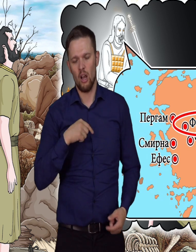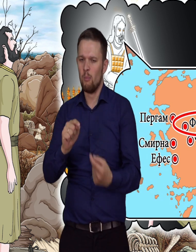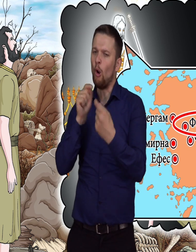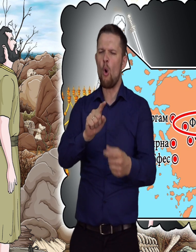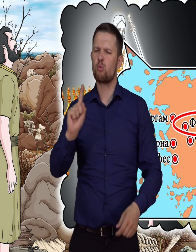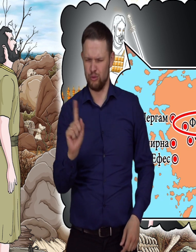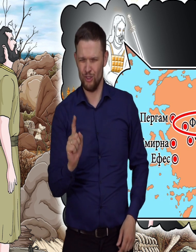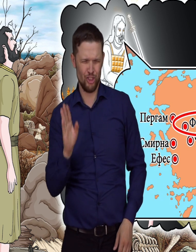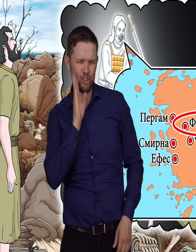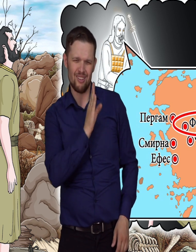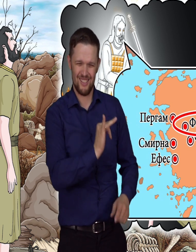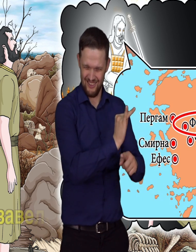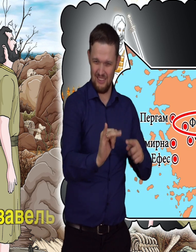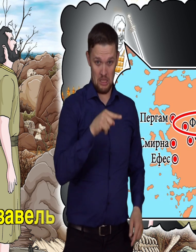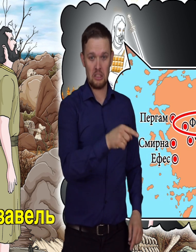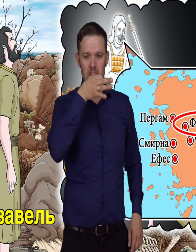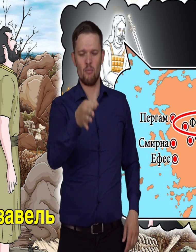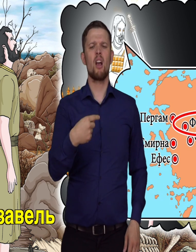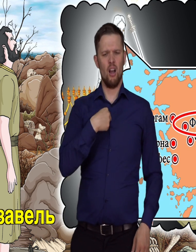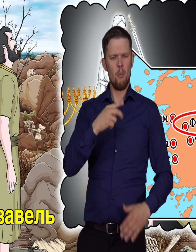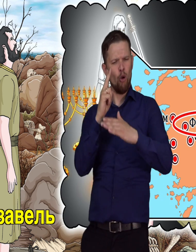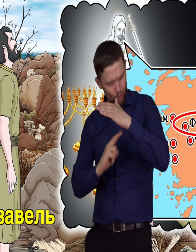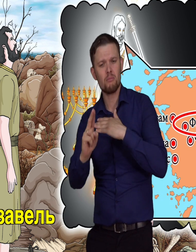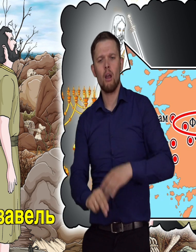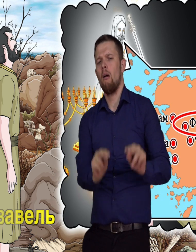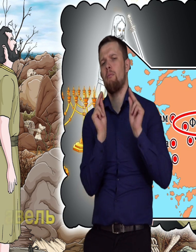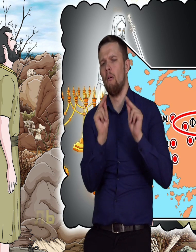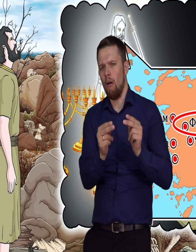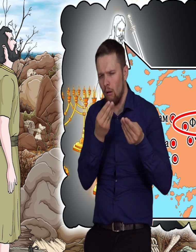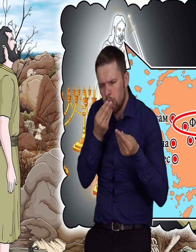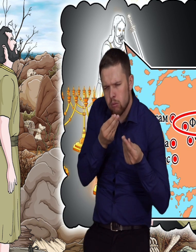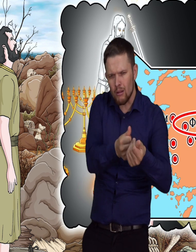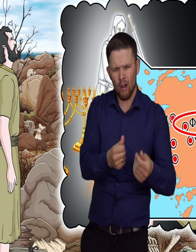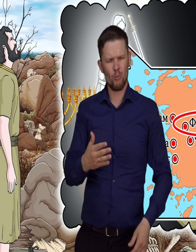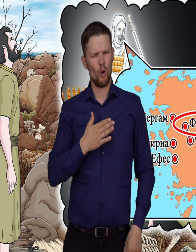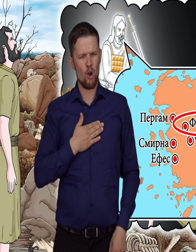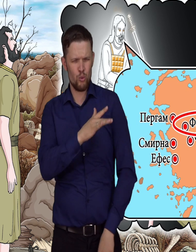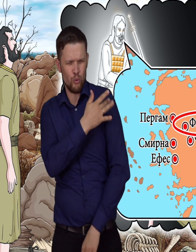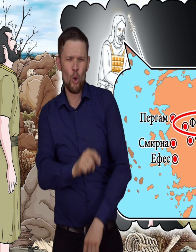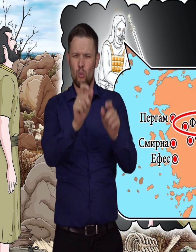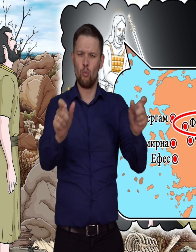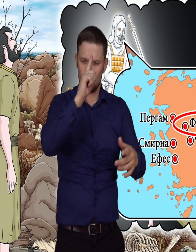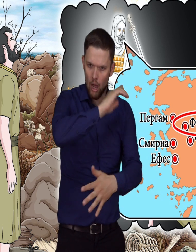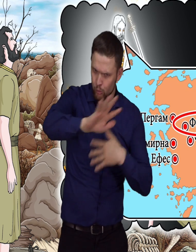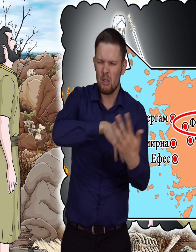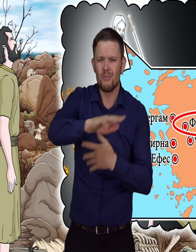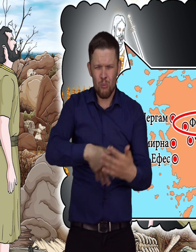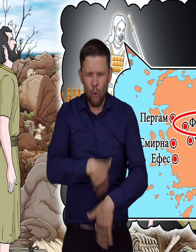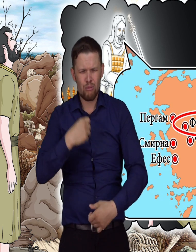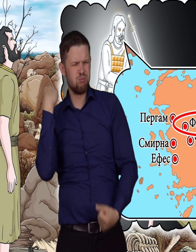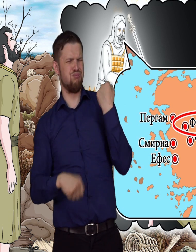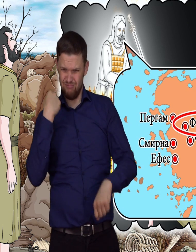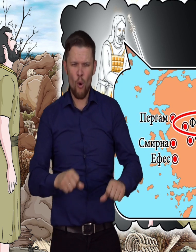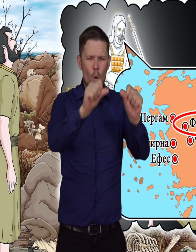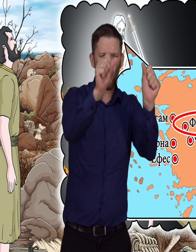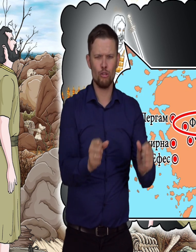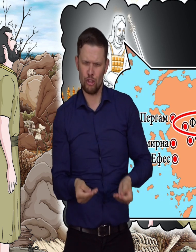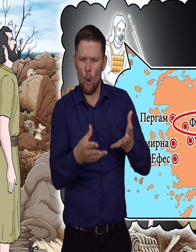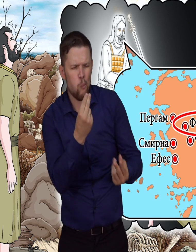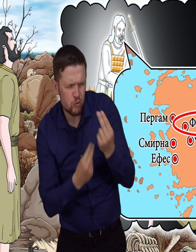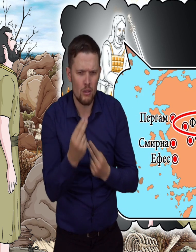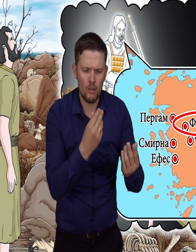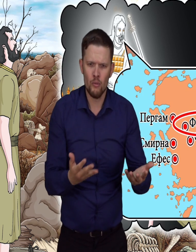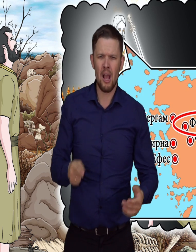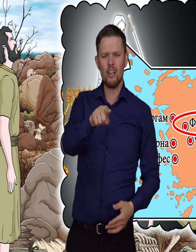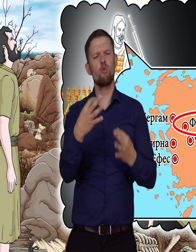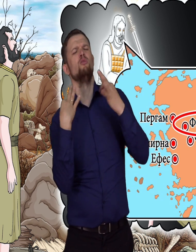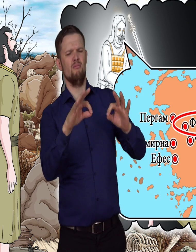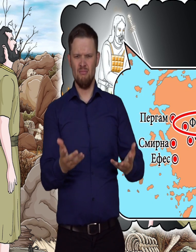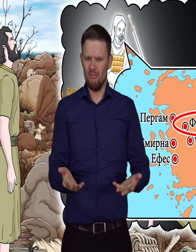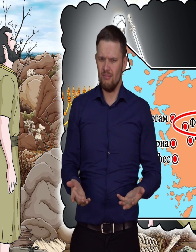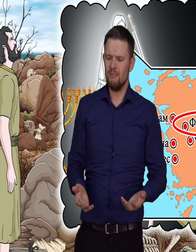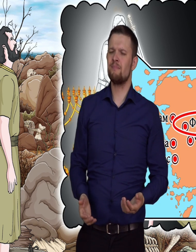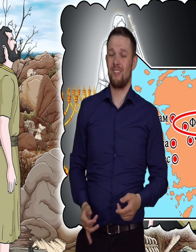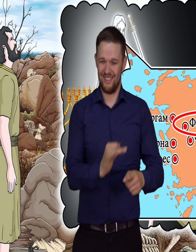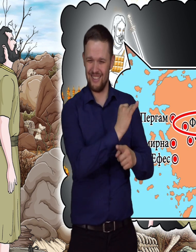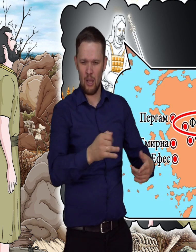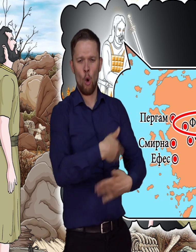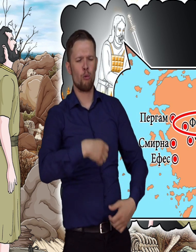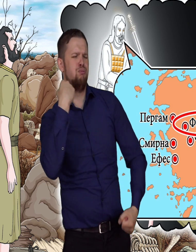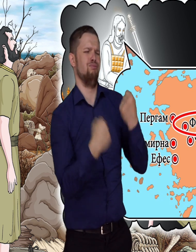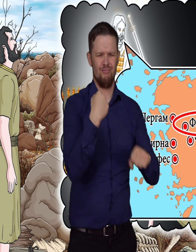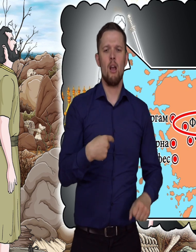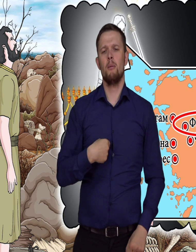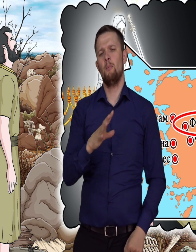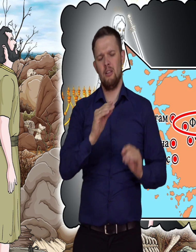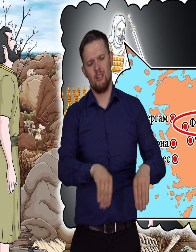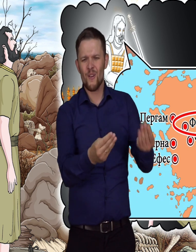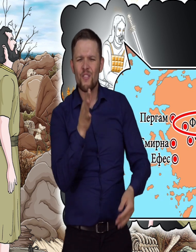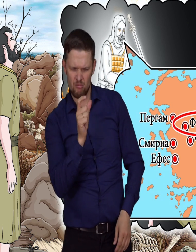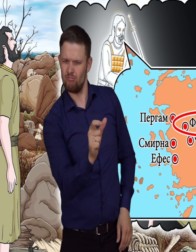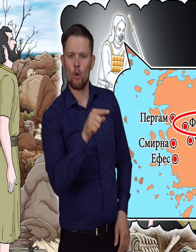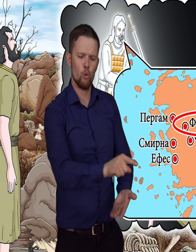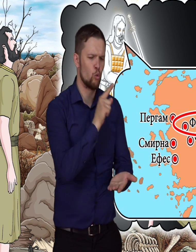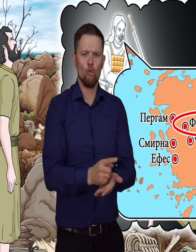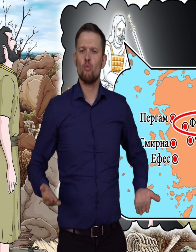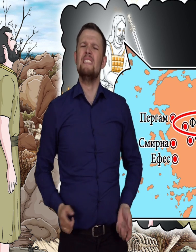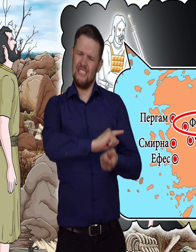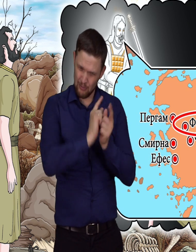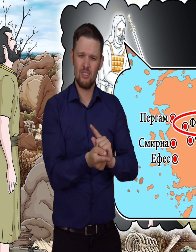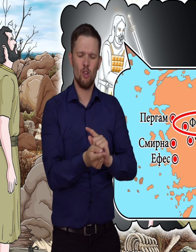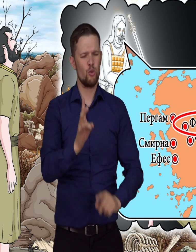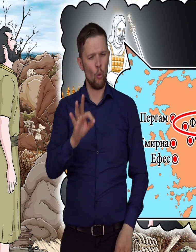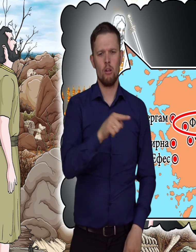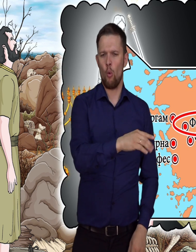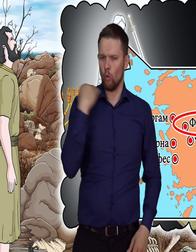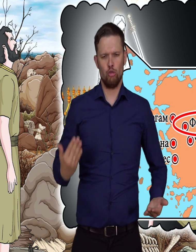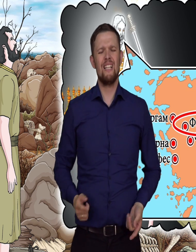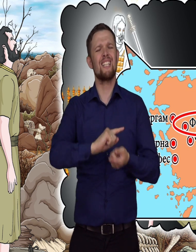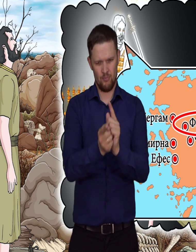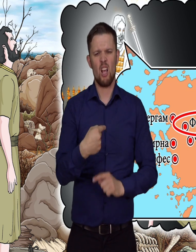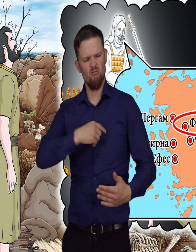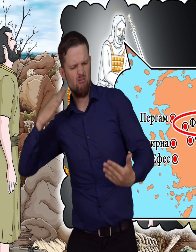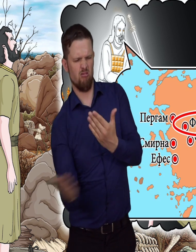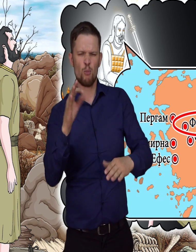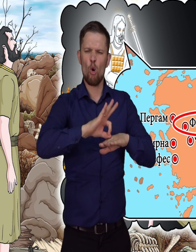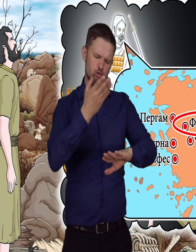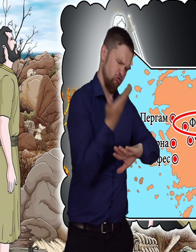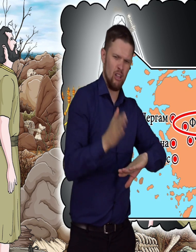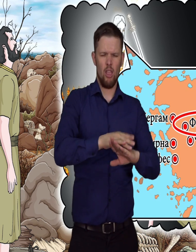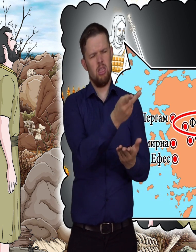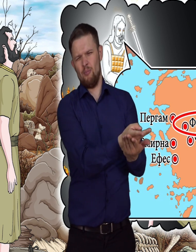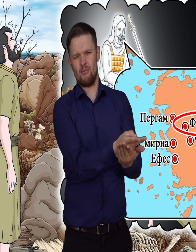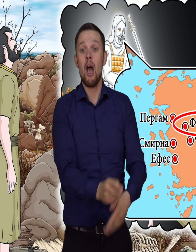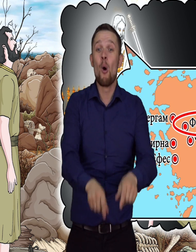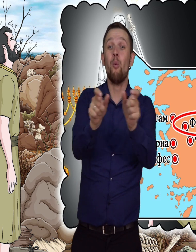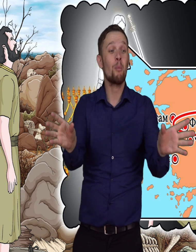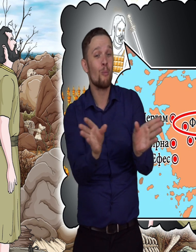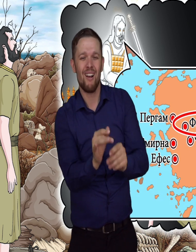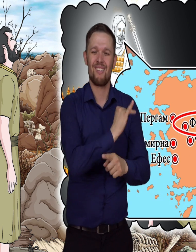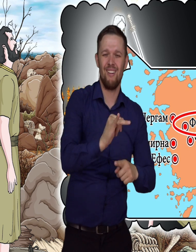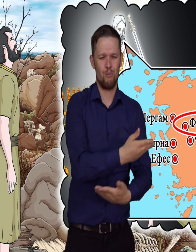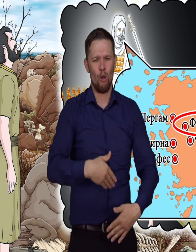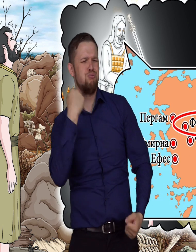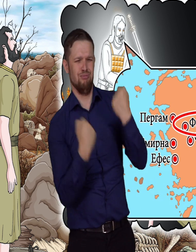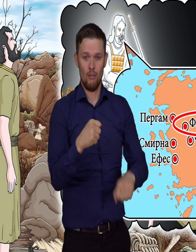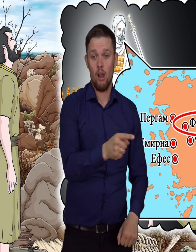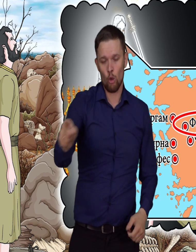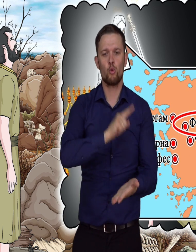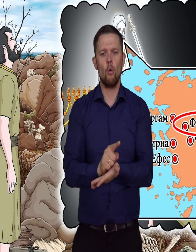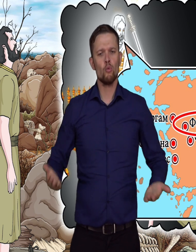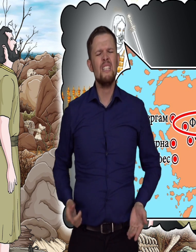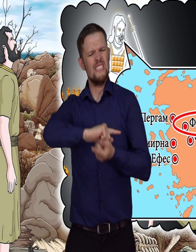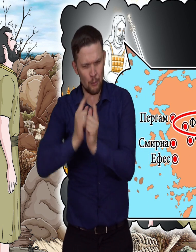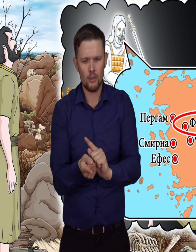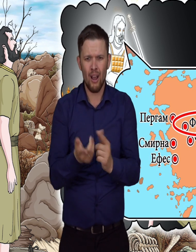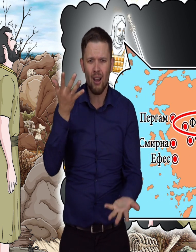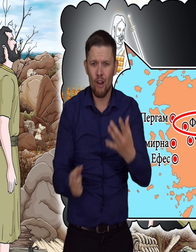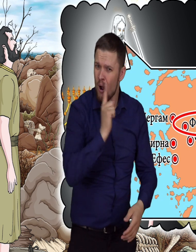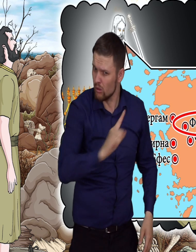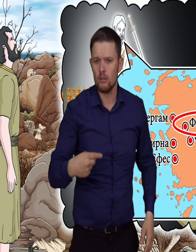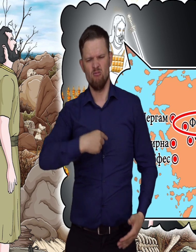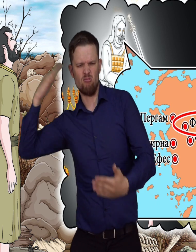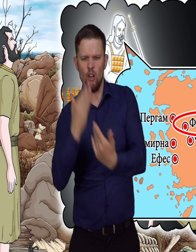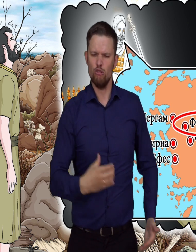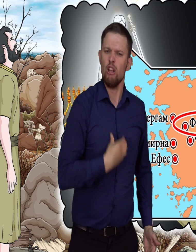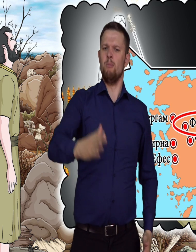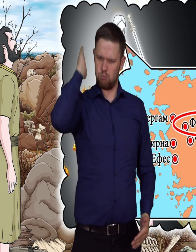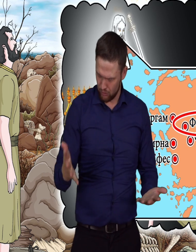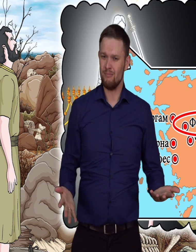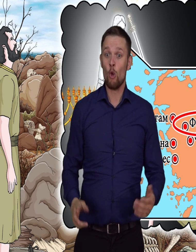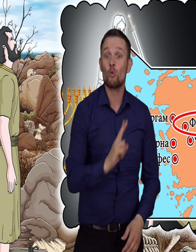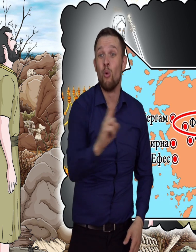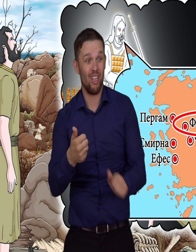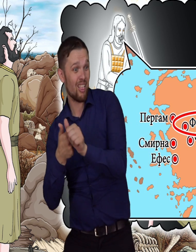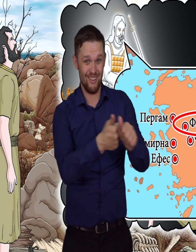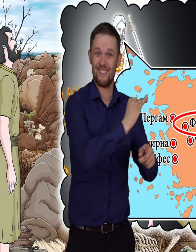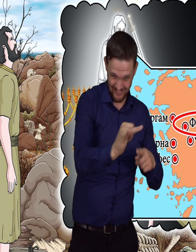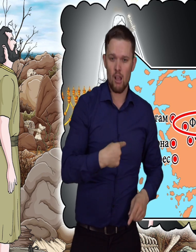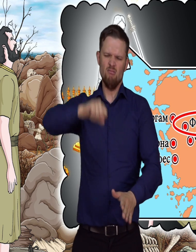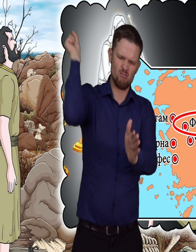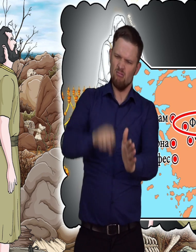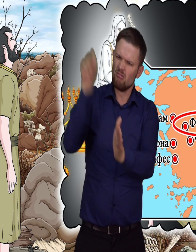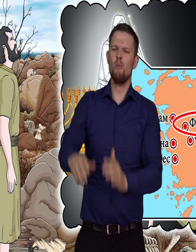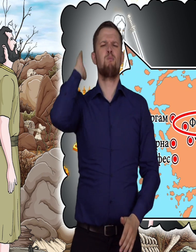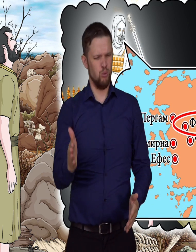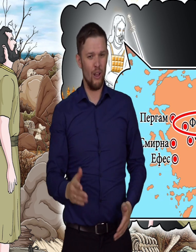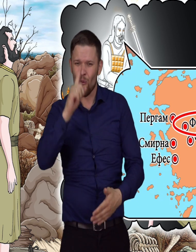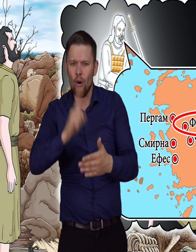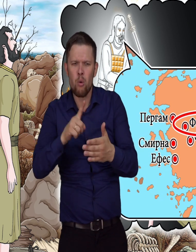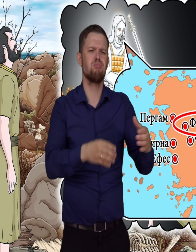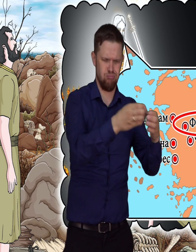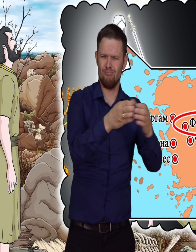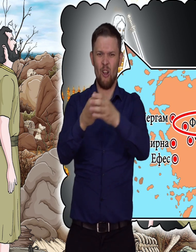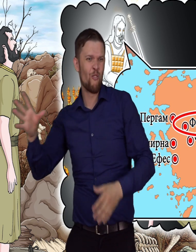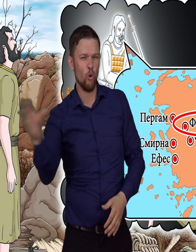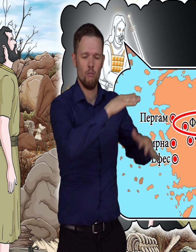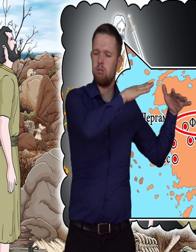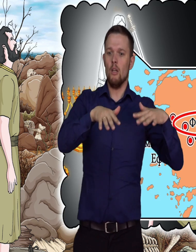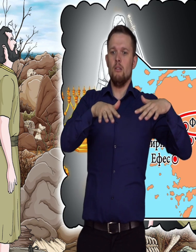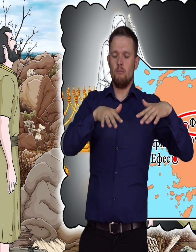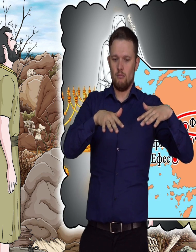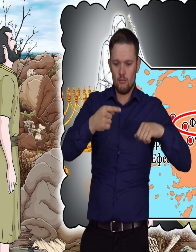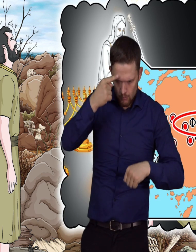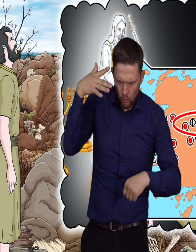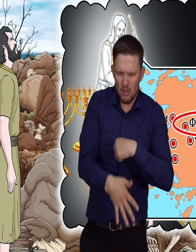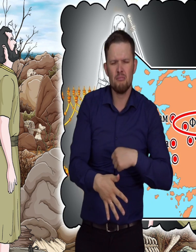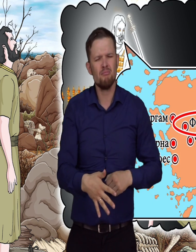But I have this against you: You tolerate that woman Jezebel, who calls herself a prophetess. By her teaching she misleads My servants to be sexually immoral and to eat food sacrificed to idols. Even though I have given her time to repent of her immorality, she is unwilling. Behold, I will cast her onto a bed of sickness, and those who commit adultery with her will suffer great tribulation unless they repent of her deeds.